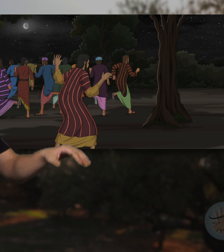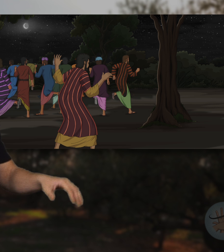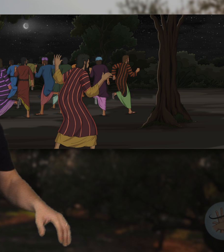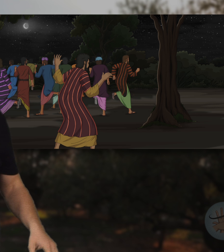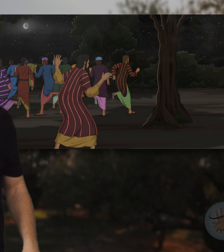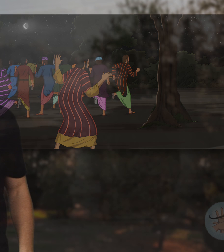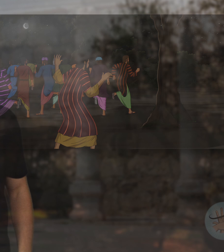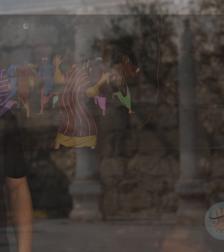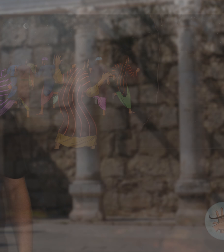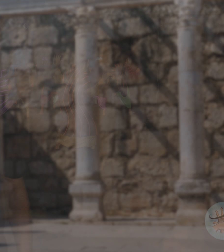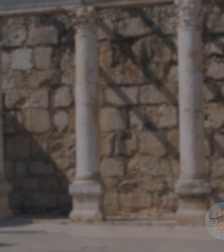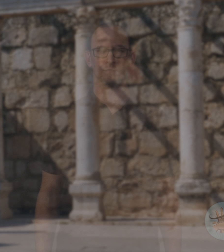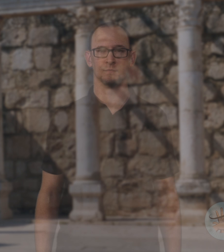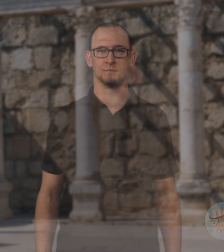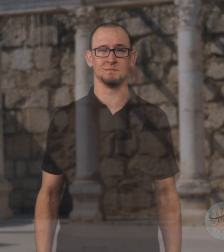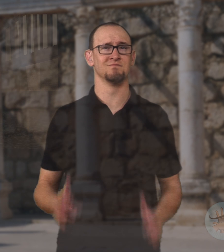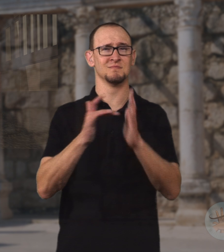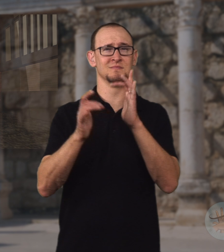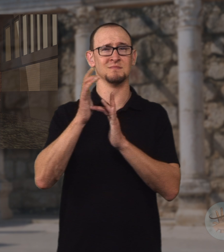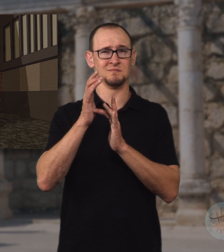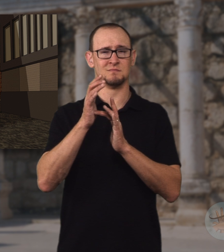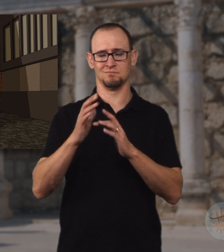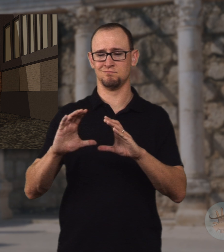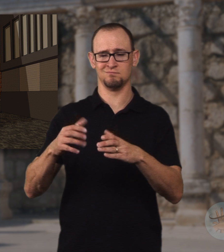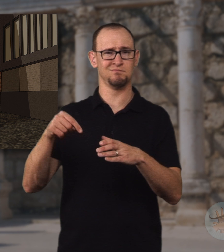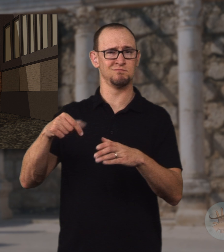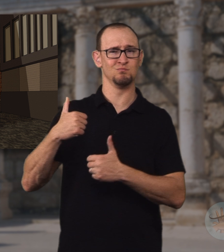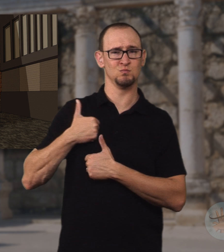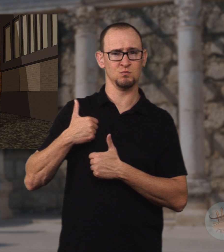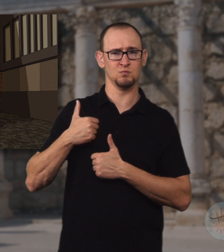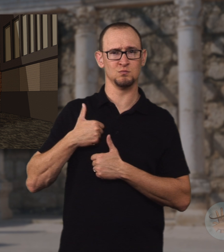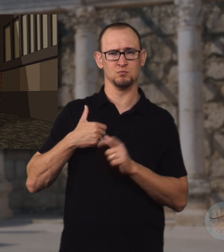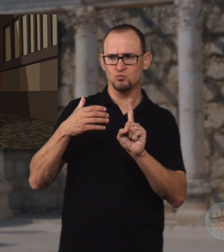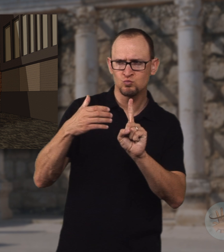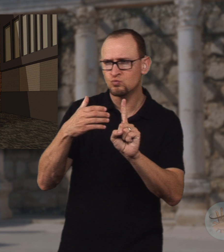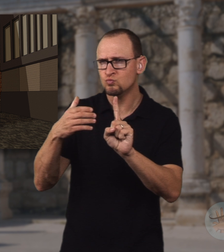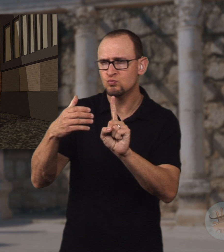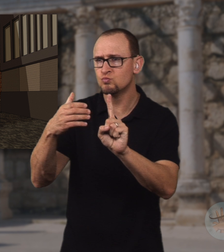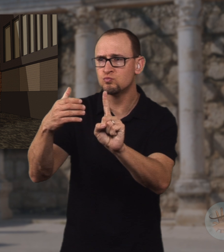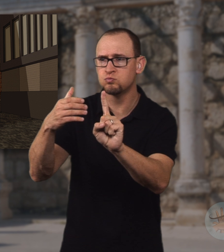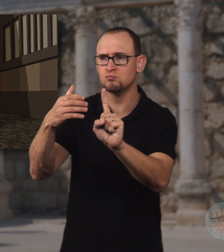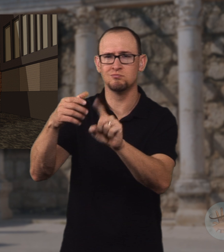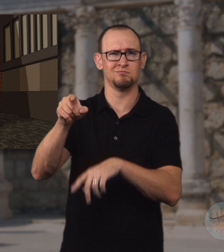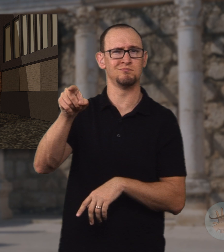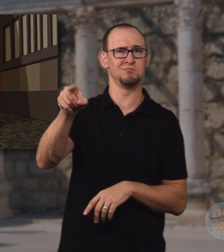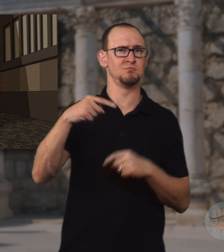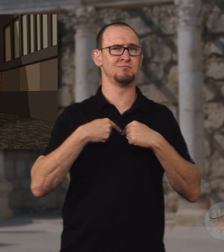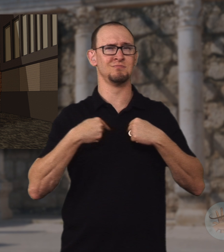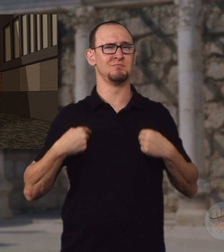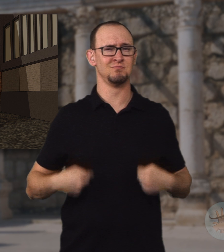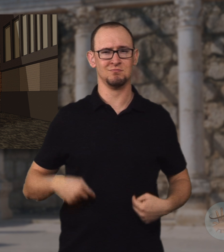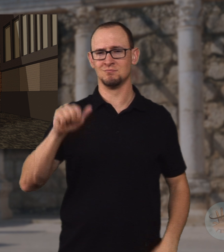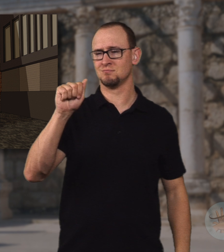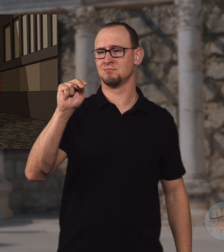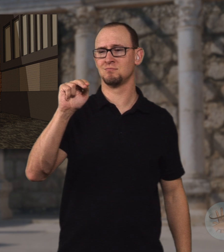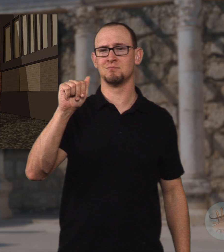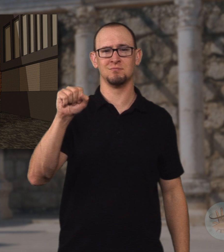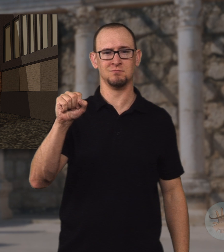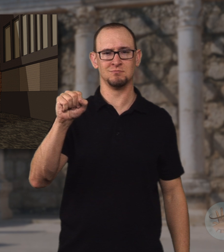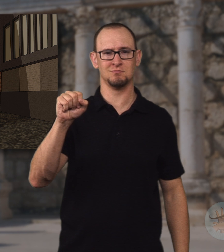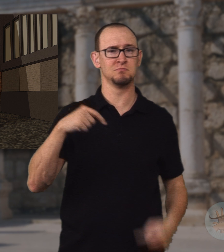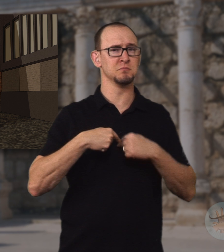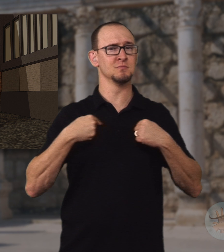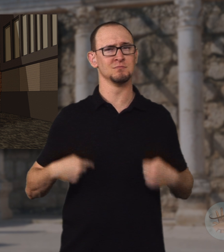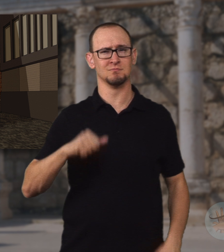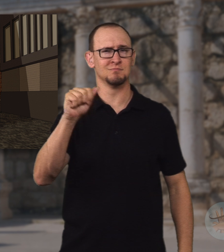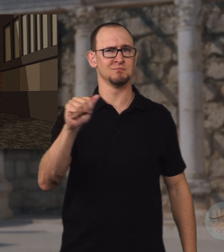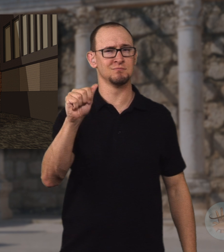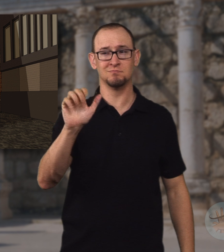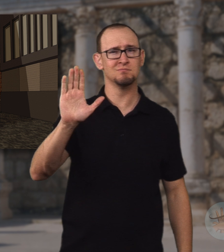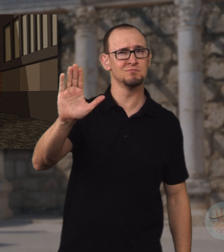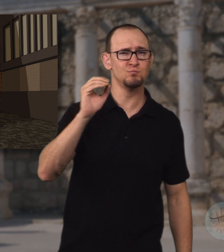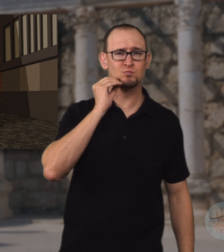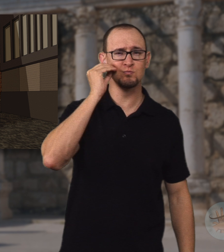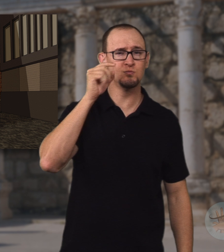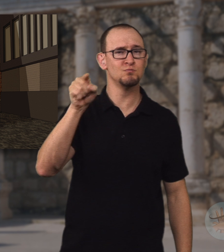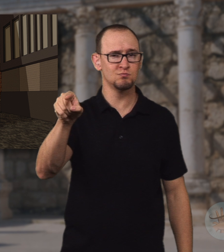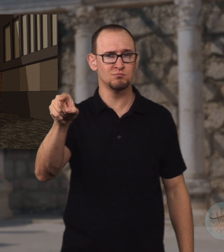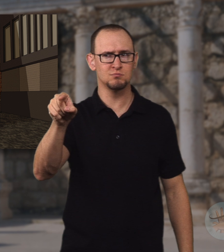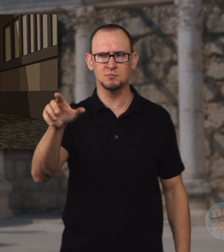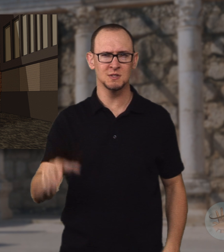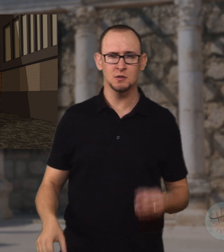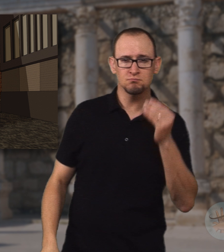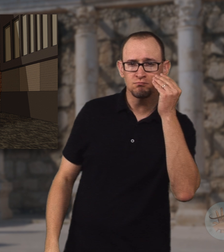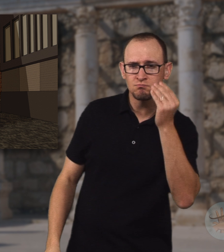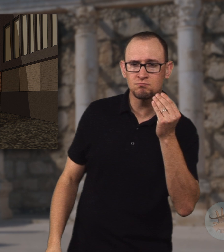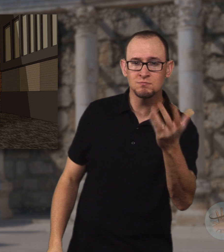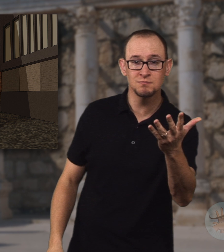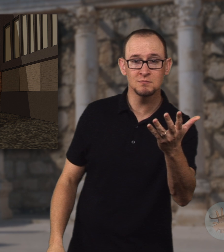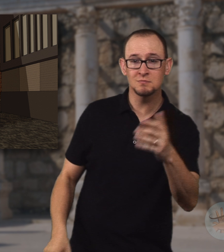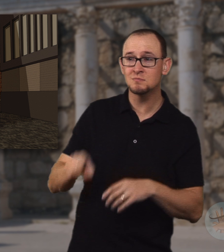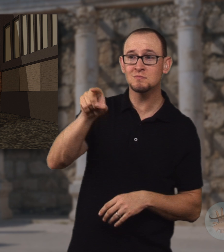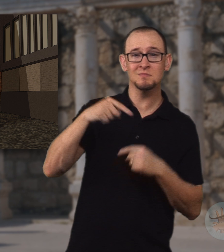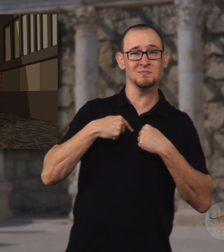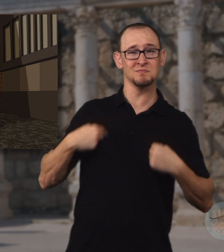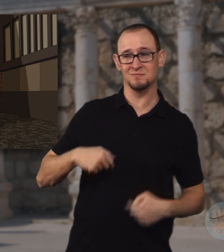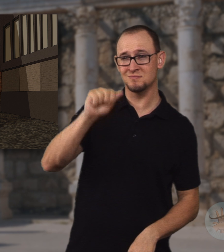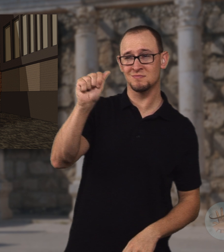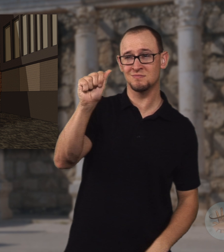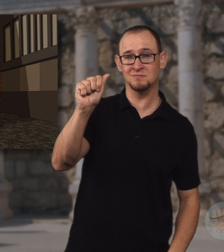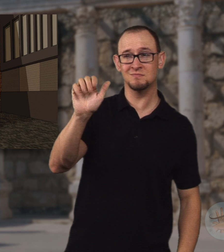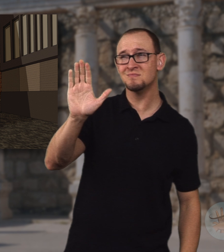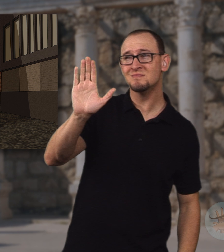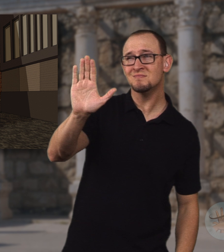They brought Him first to Annas, who was the father-in-law of Caiaphas, the high priest that year.